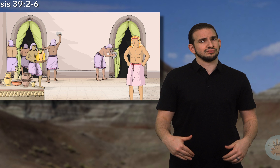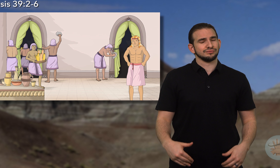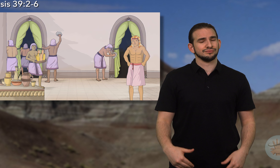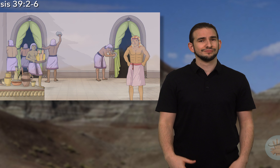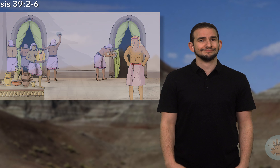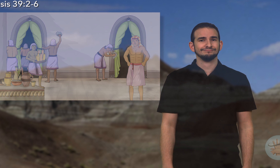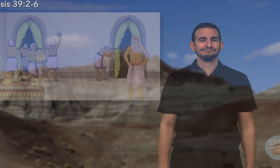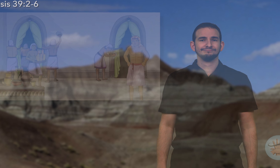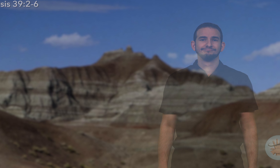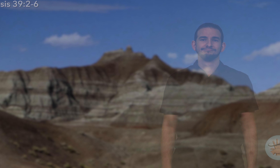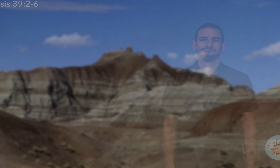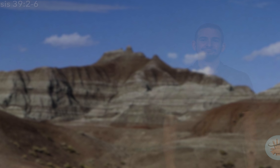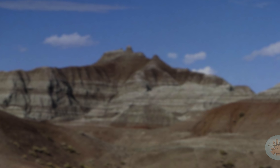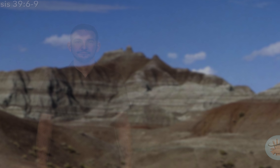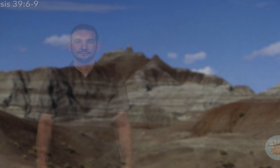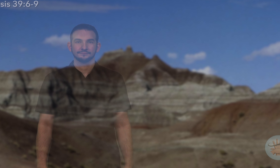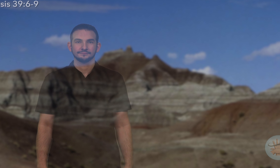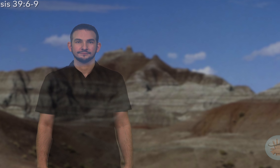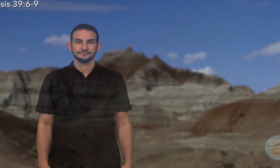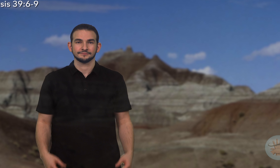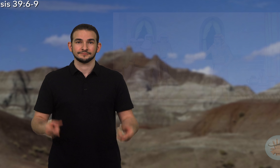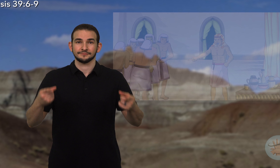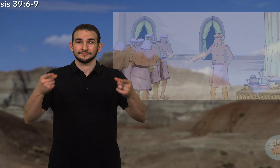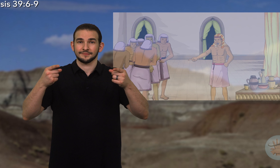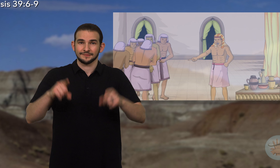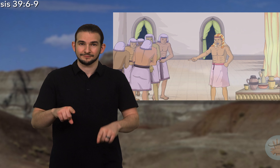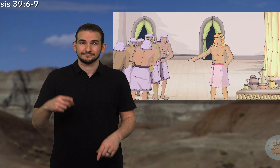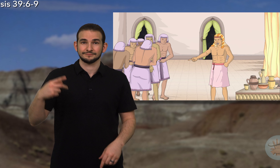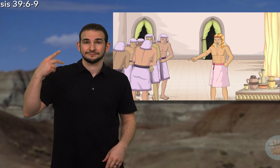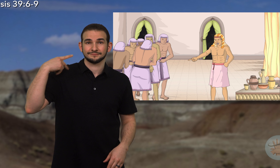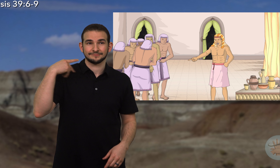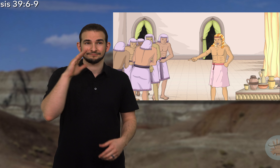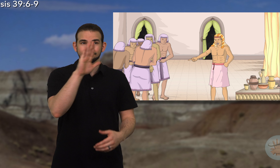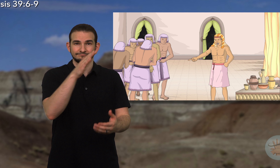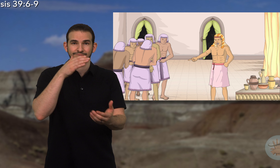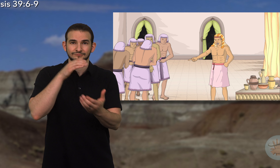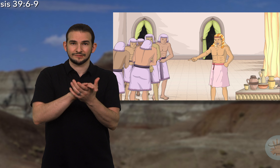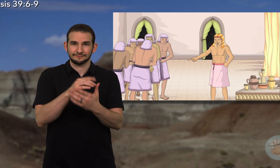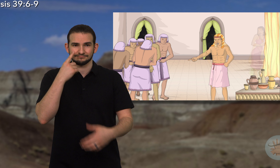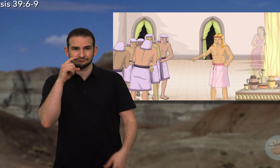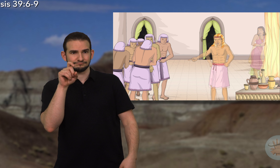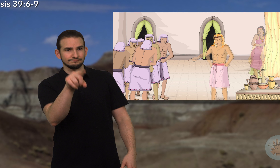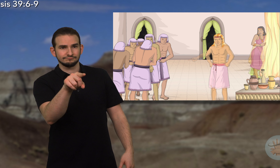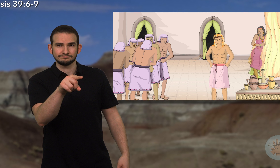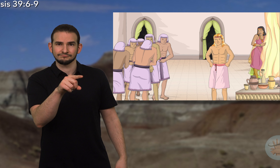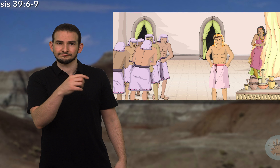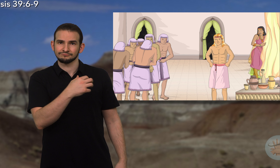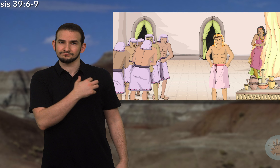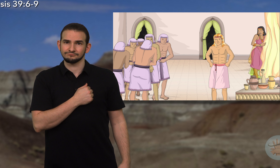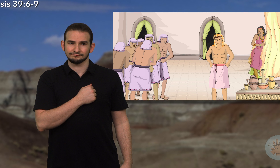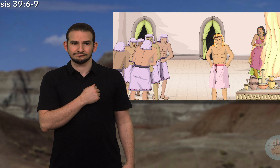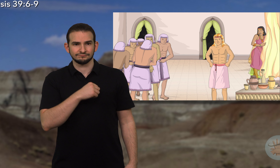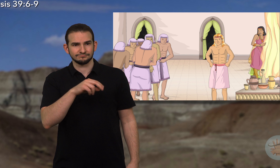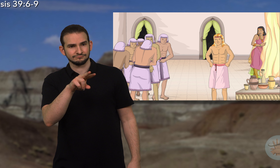So Potiphar left all that he owned in Joseph’s care; he did not concern himself with anything except the food he ate.